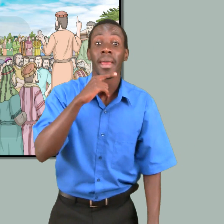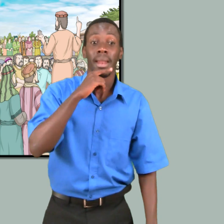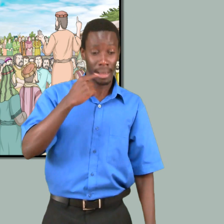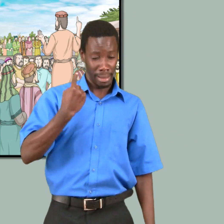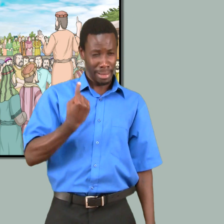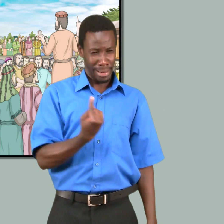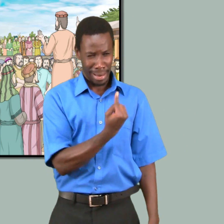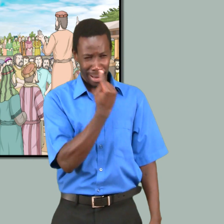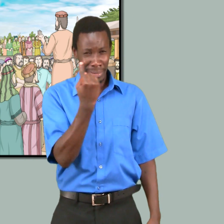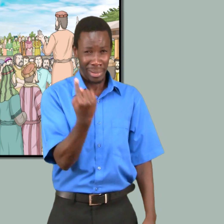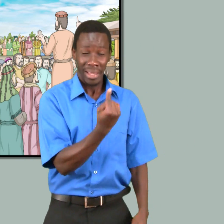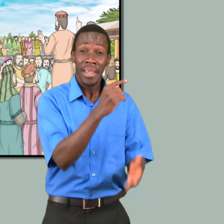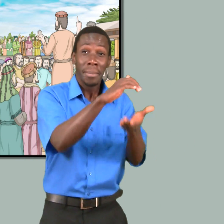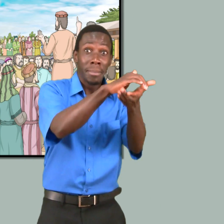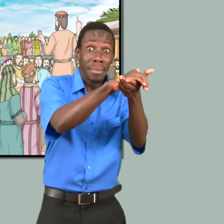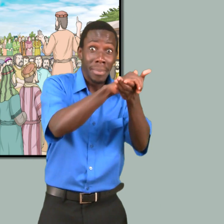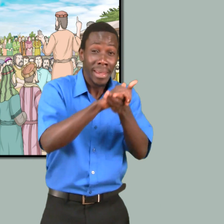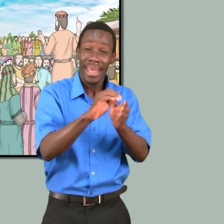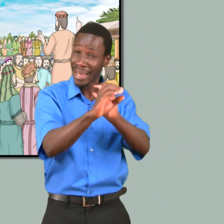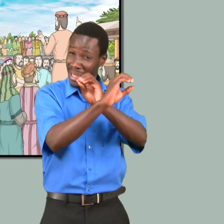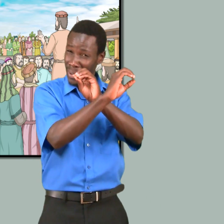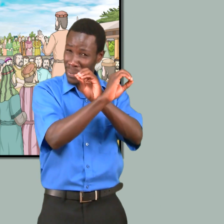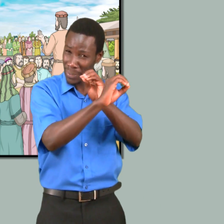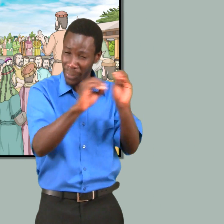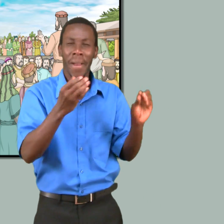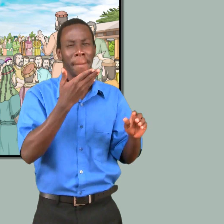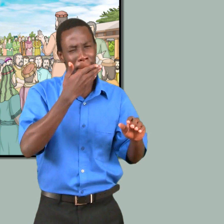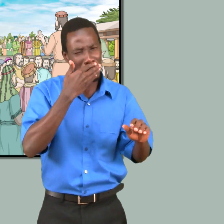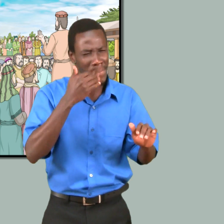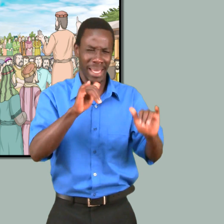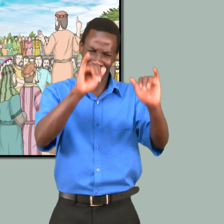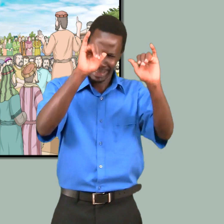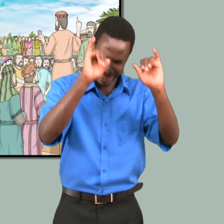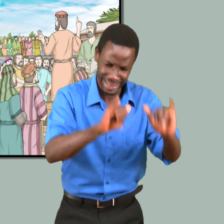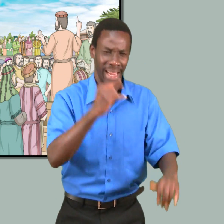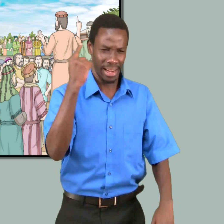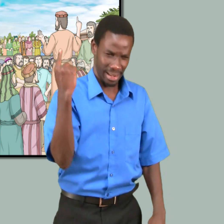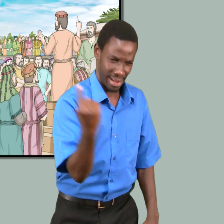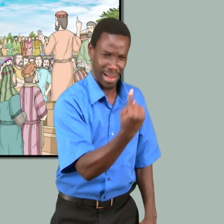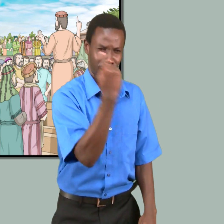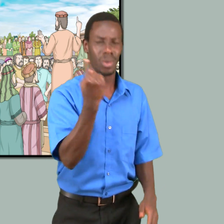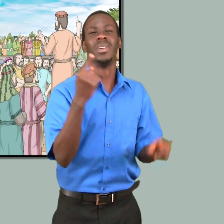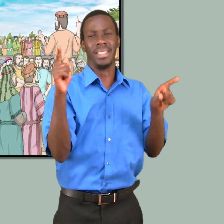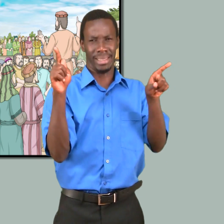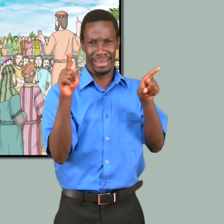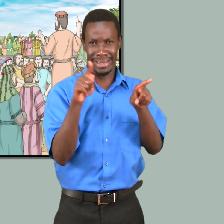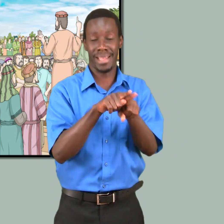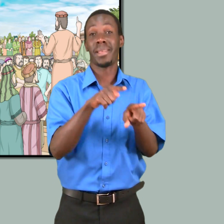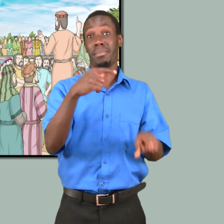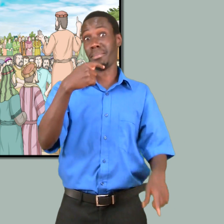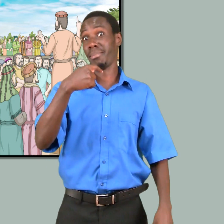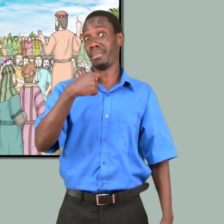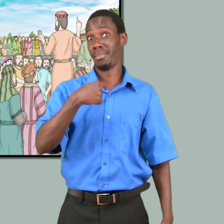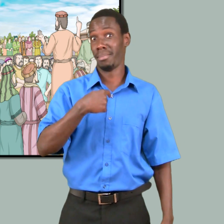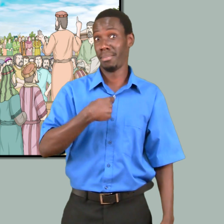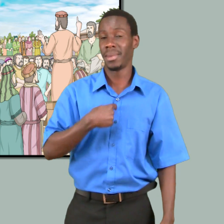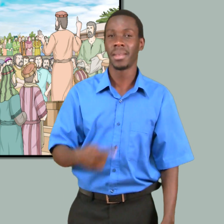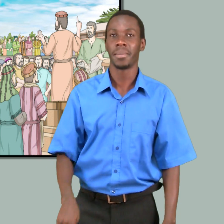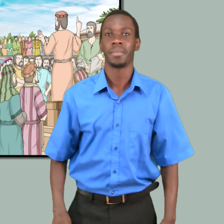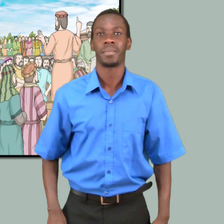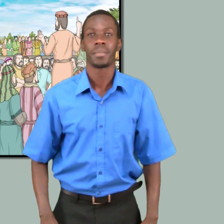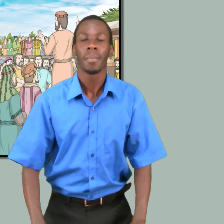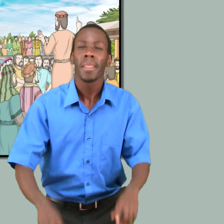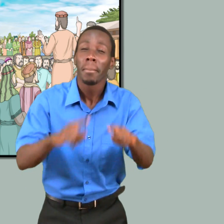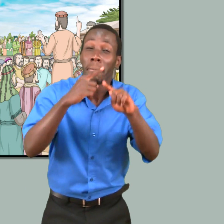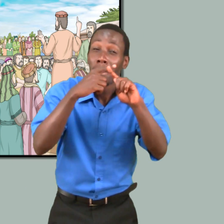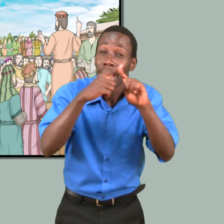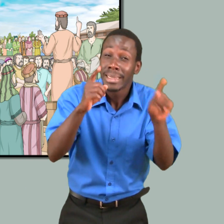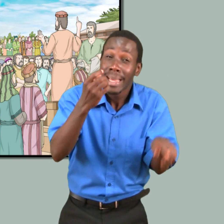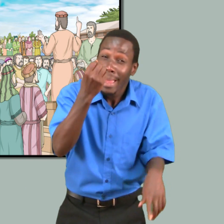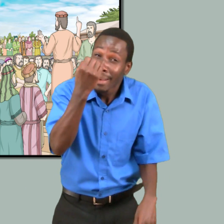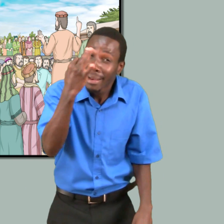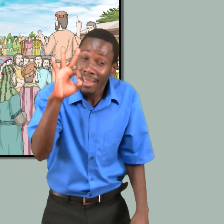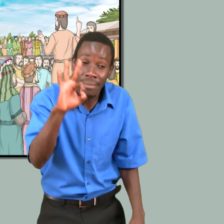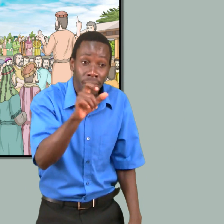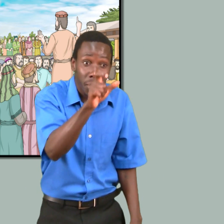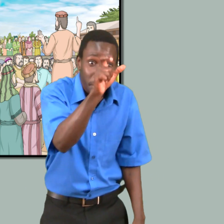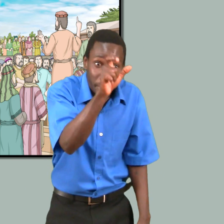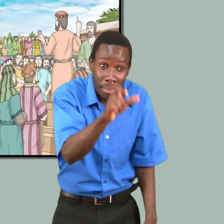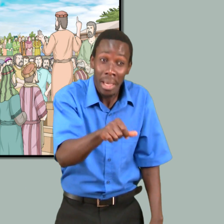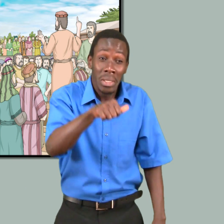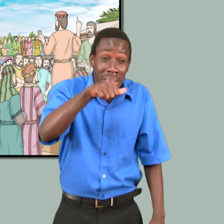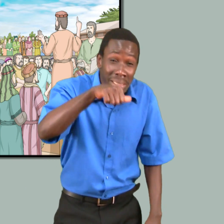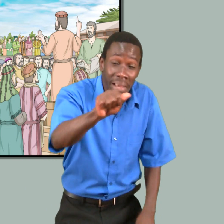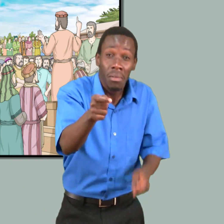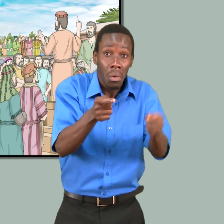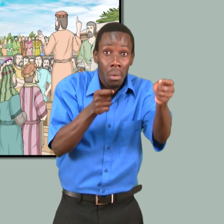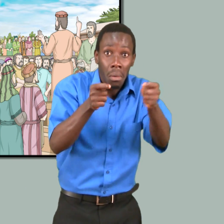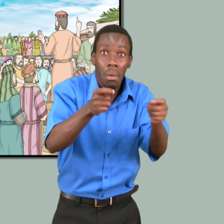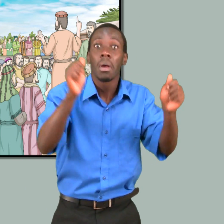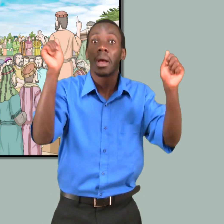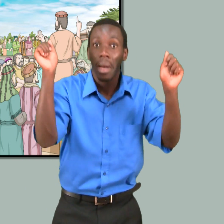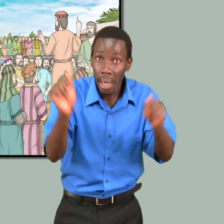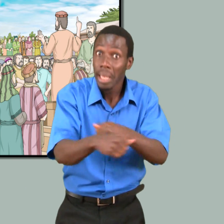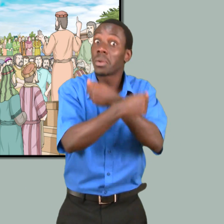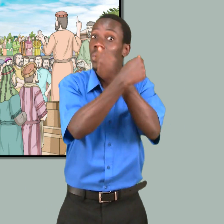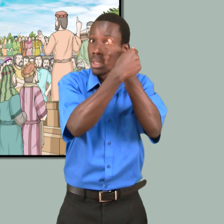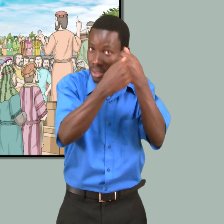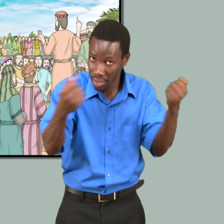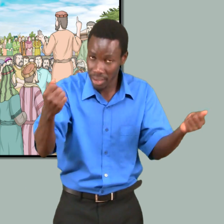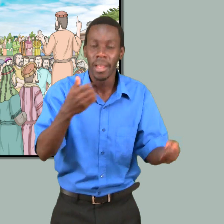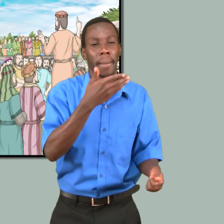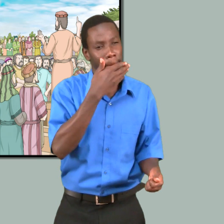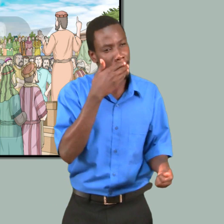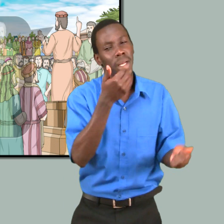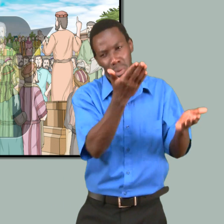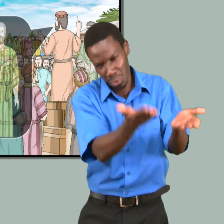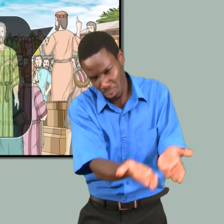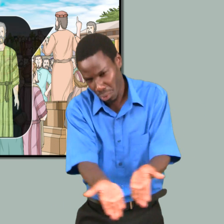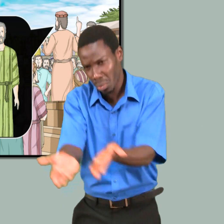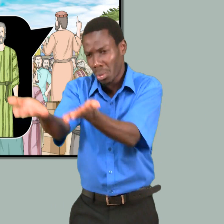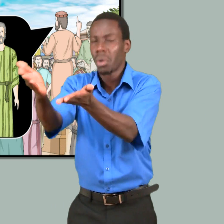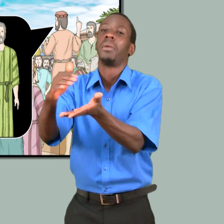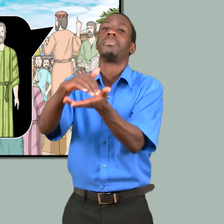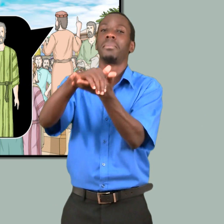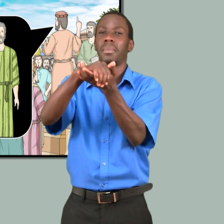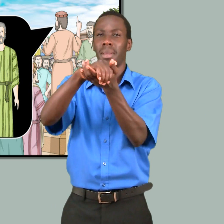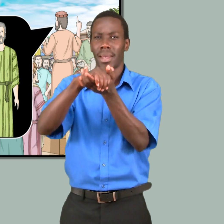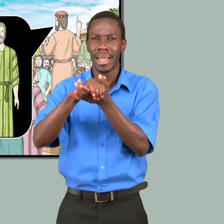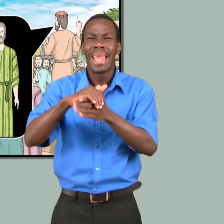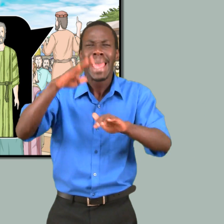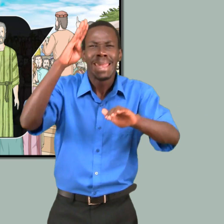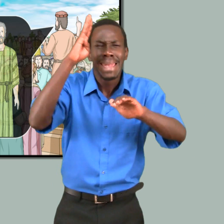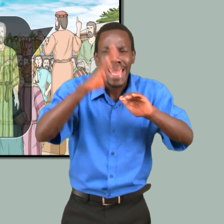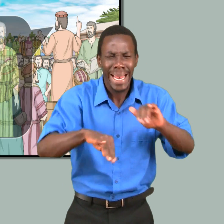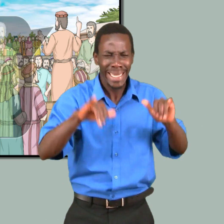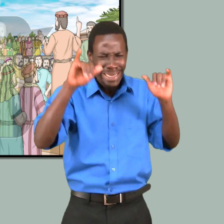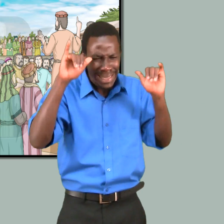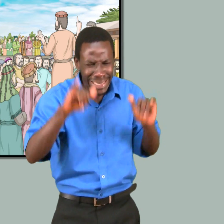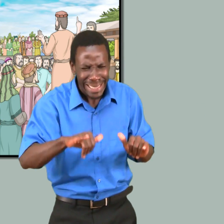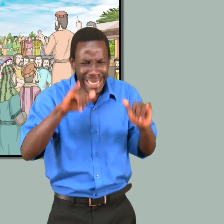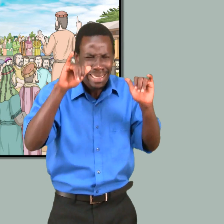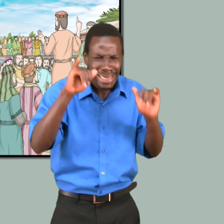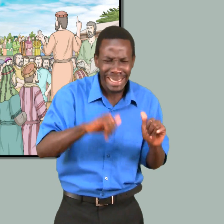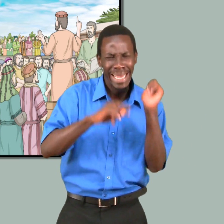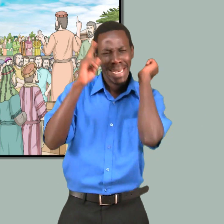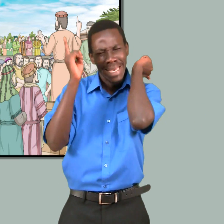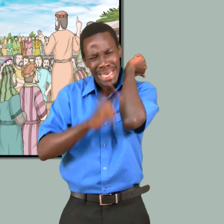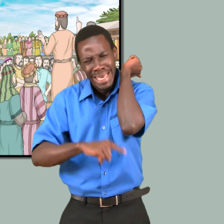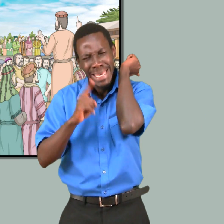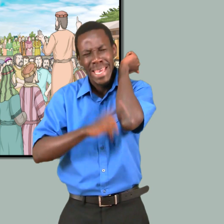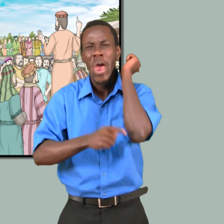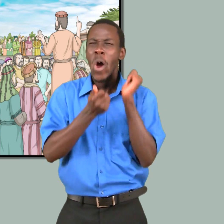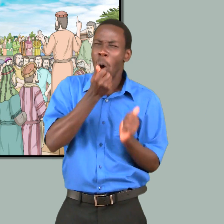But if they cannot control themselves, let them marry.